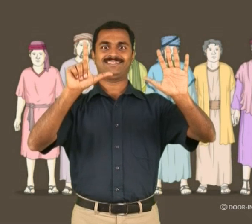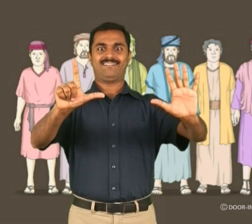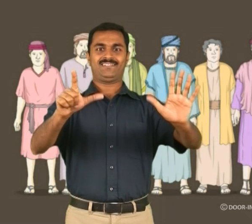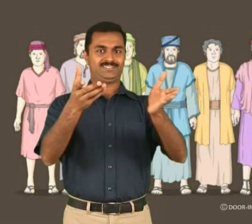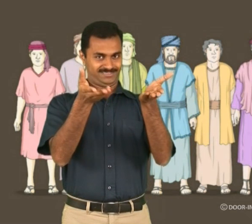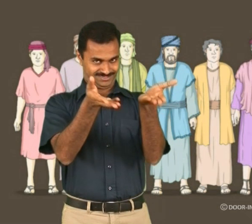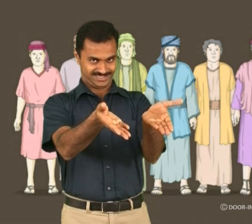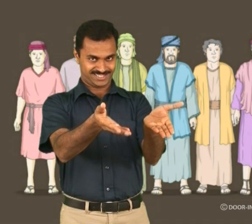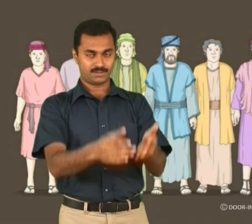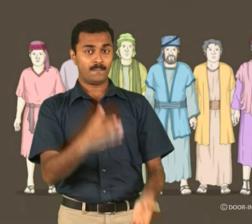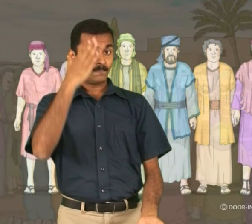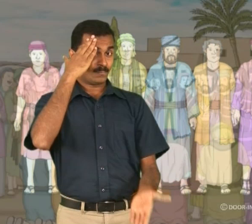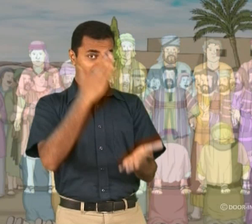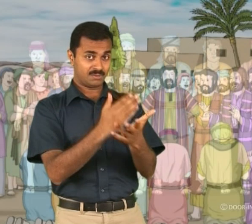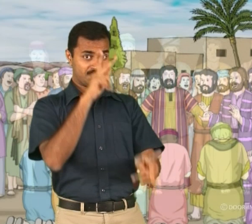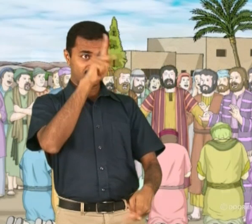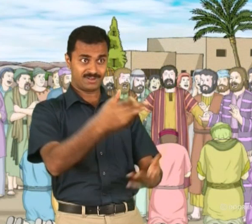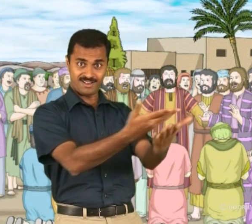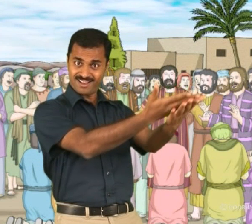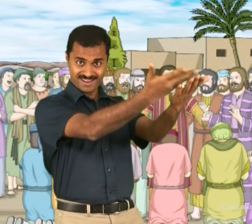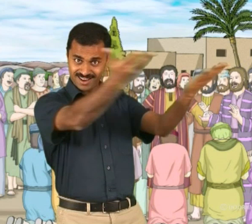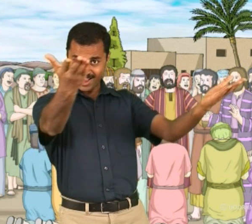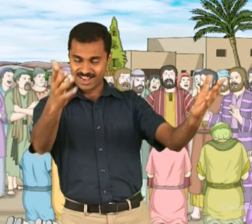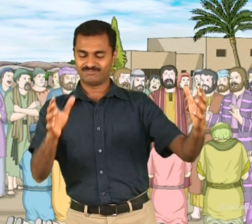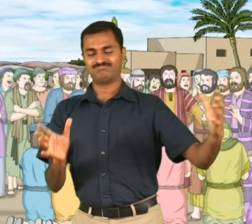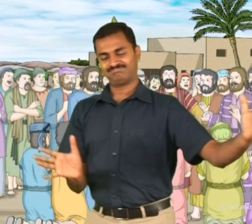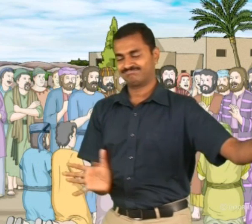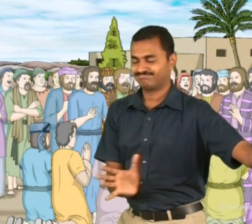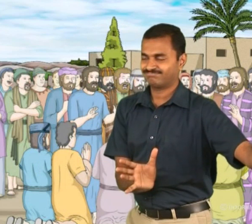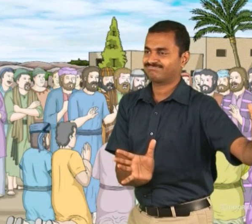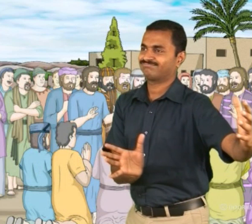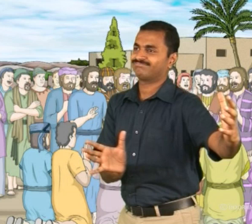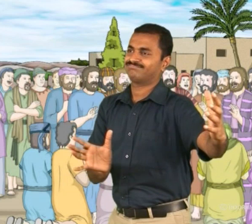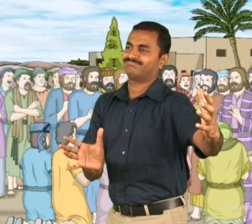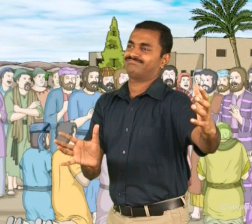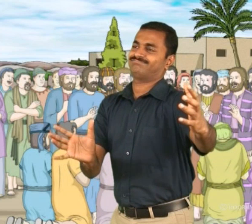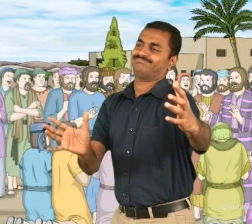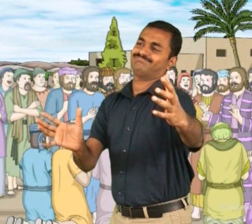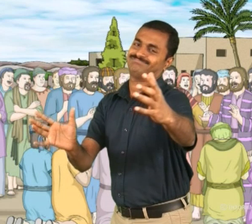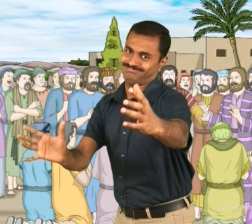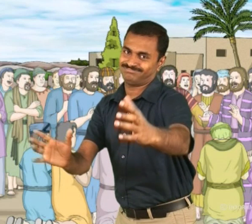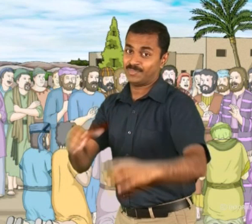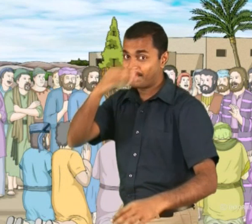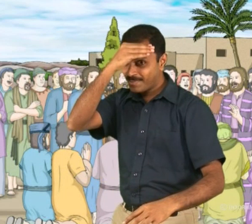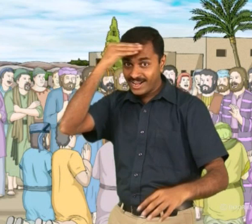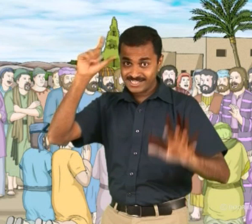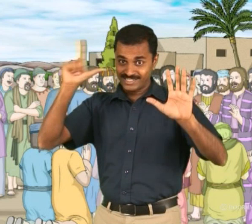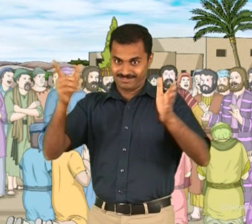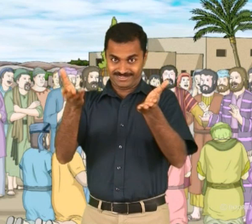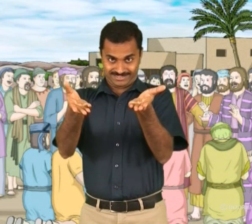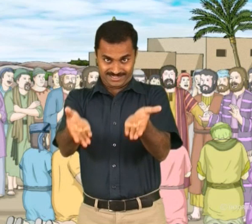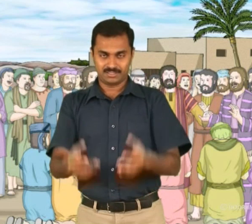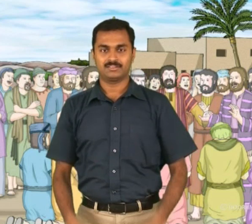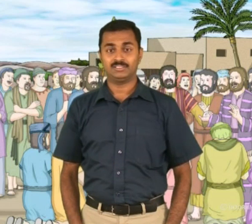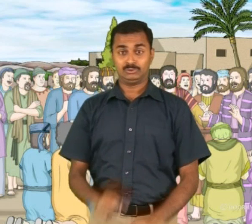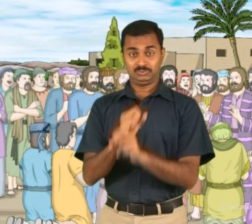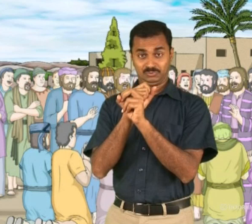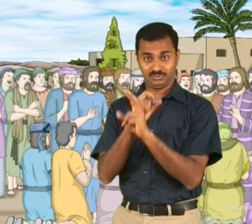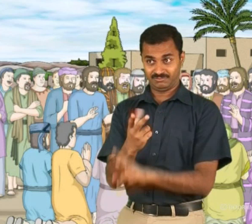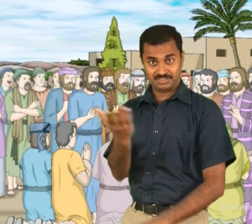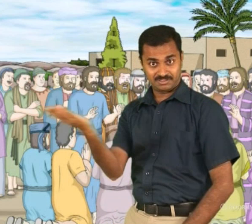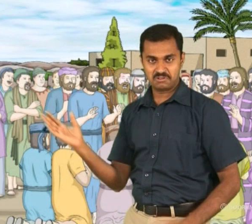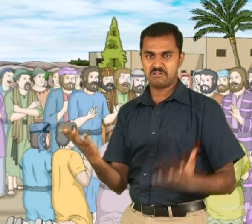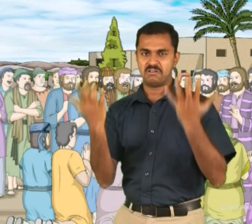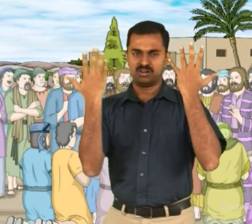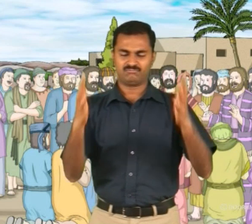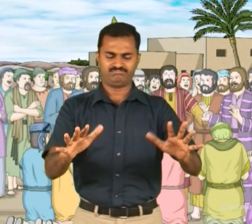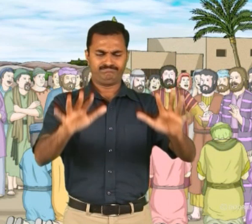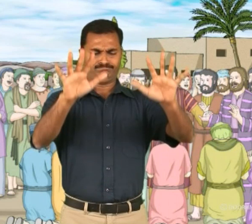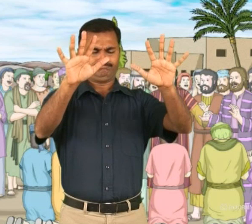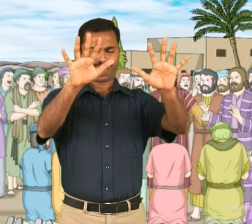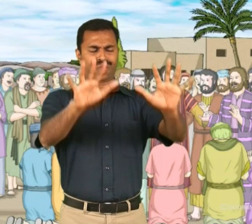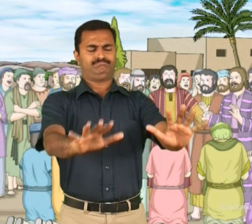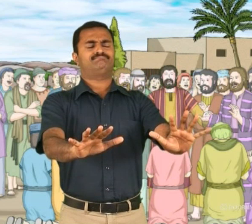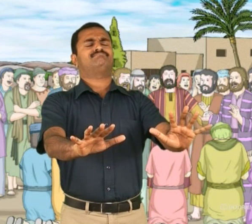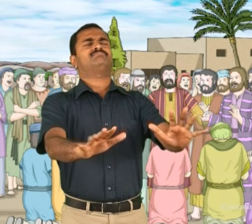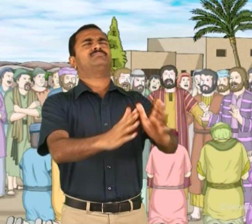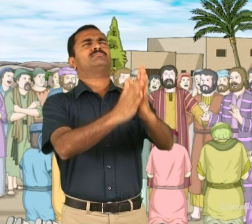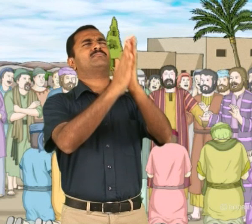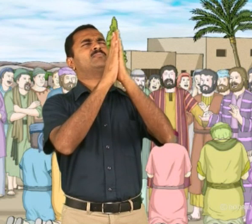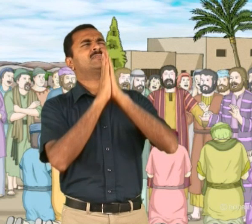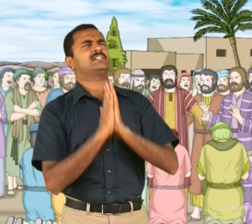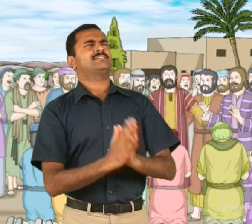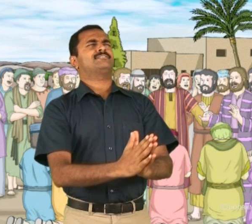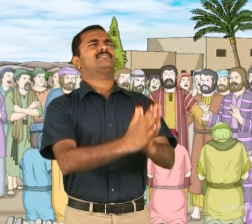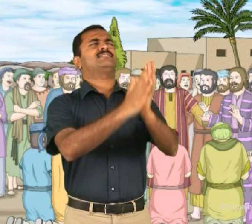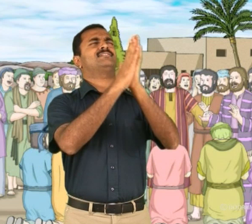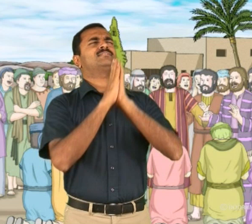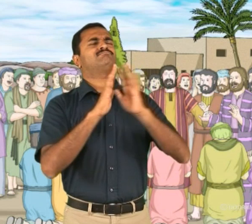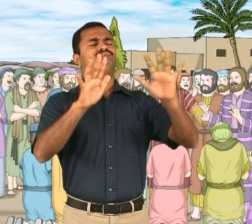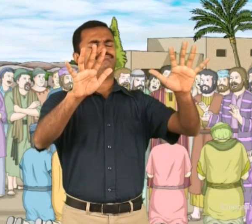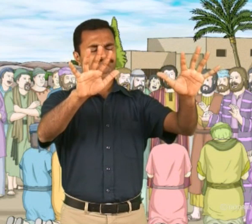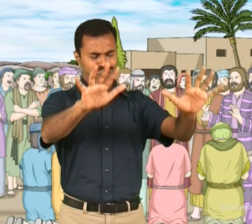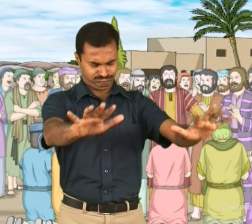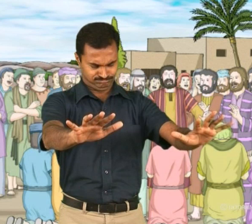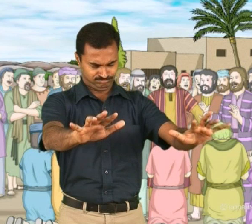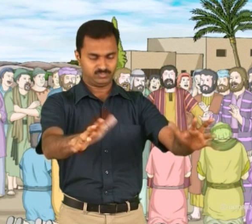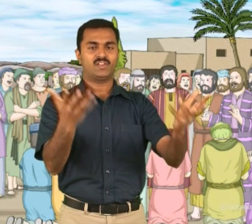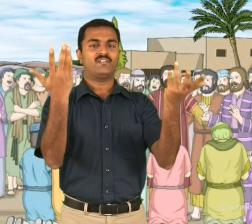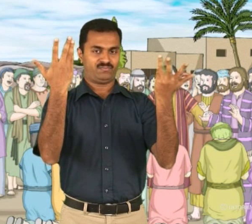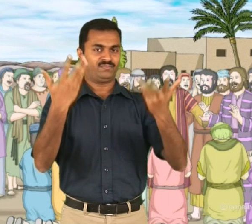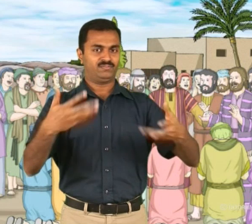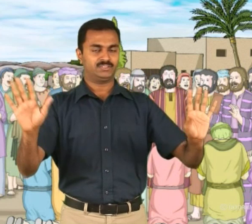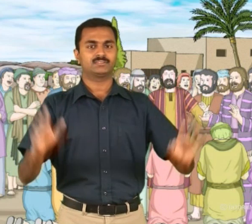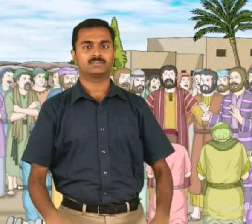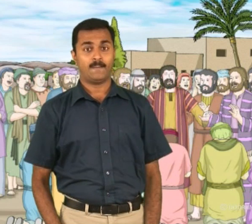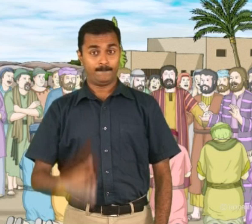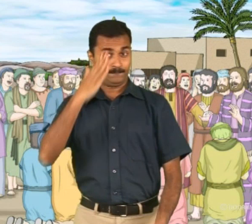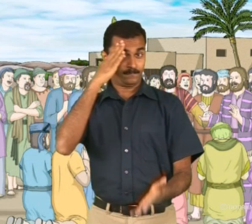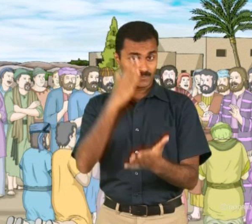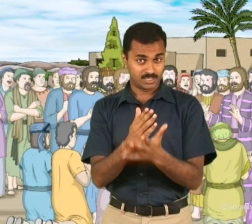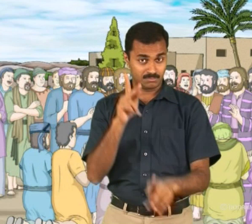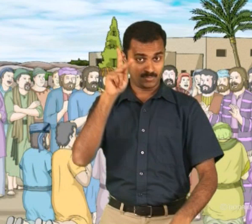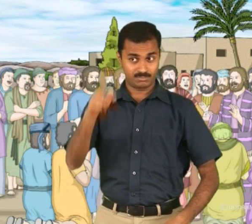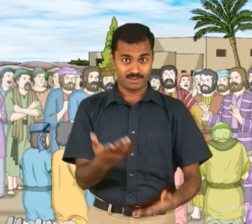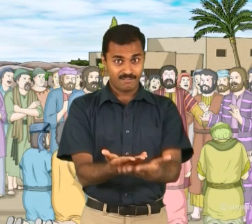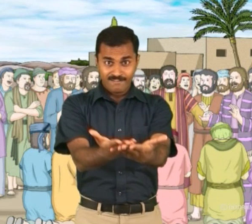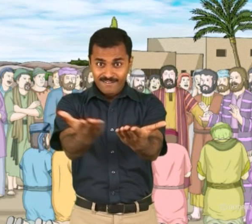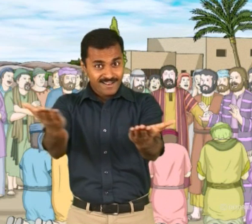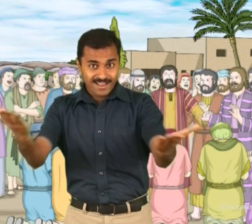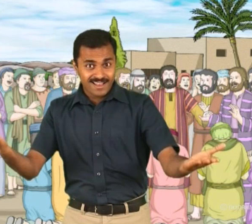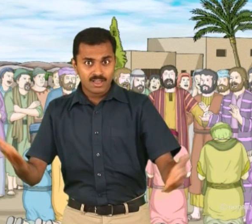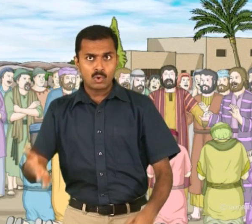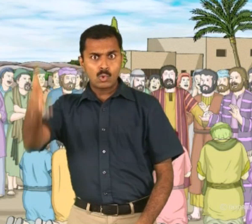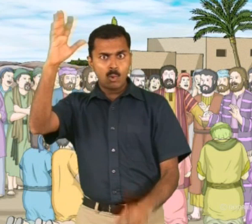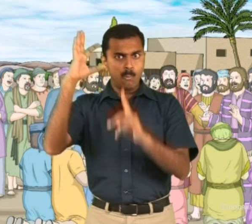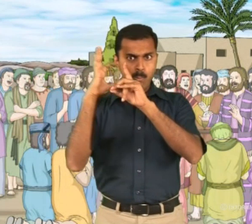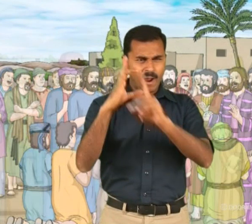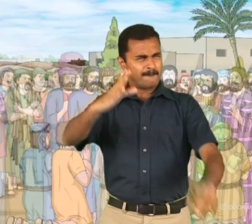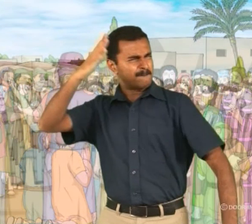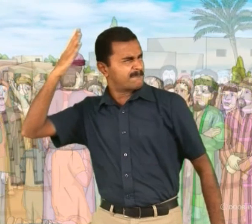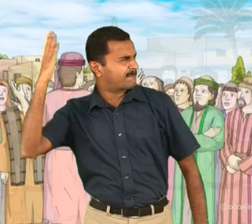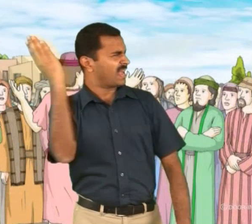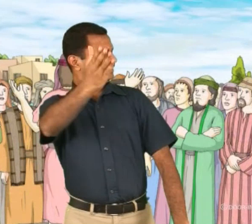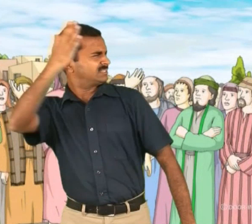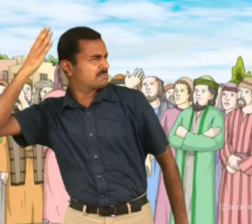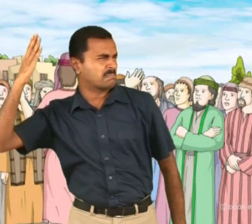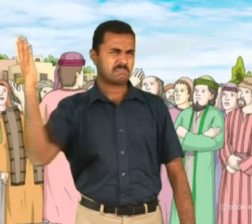They presented these seven to the apostles, who prayed and laid their hands on them.